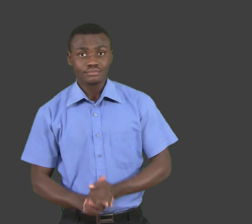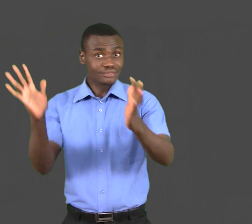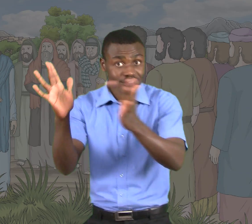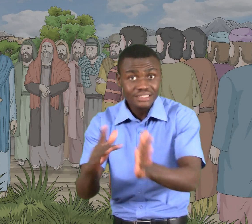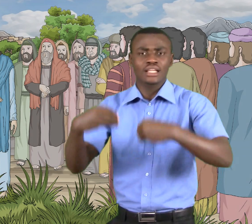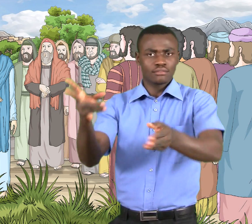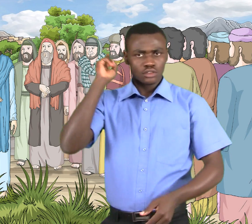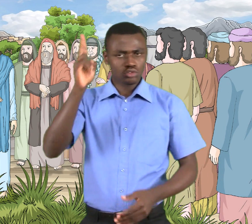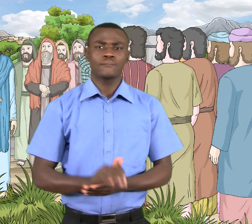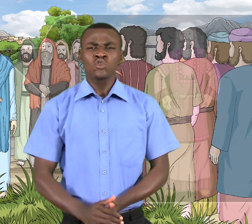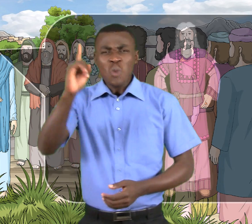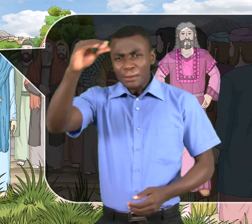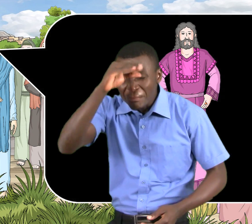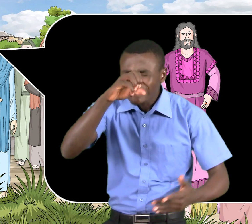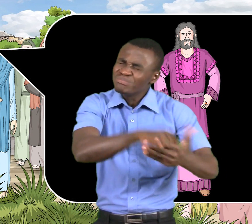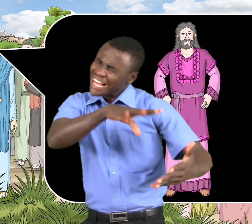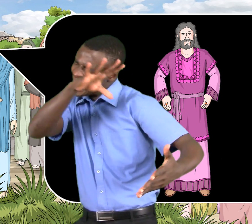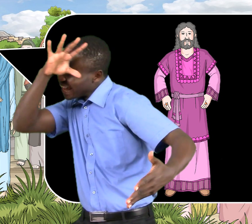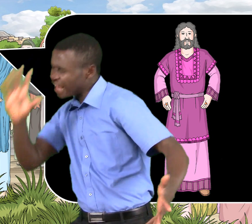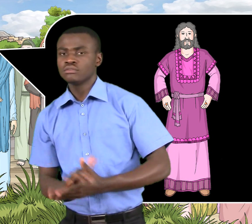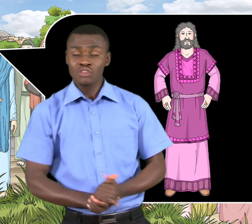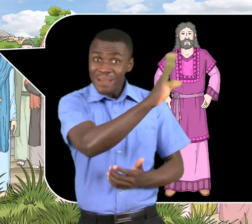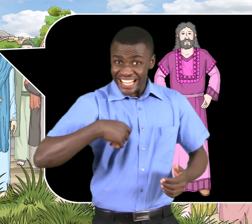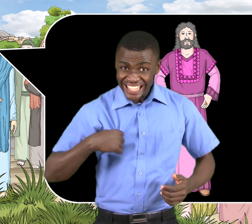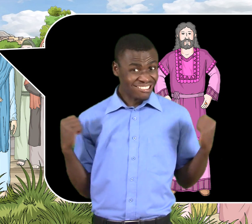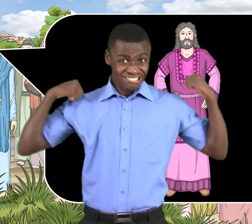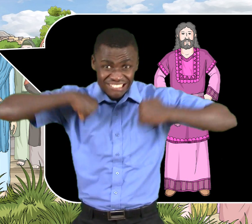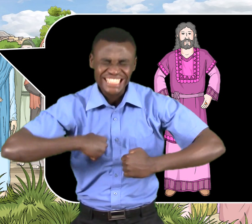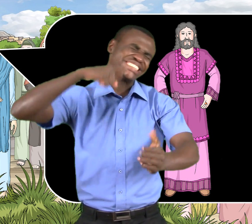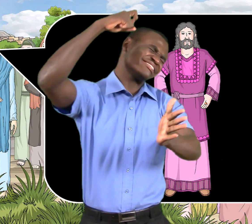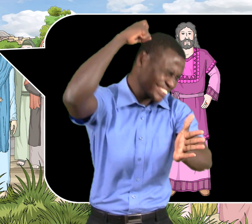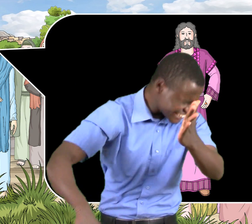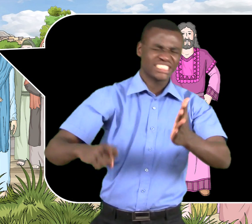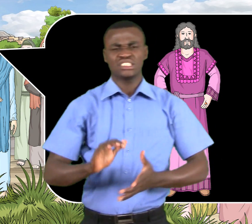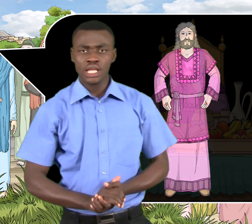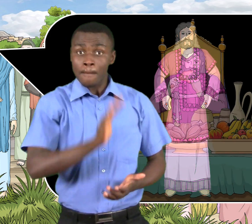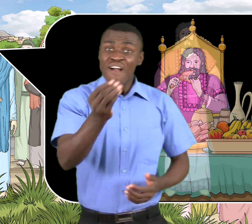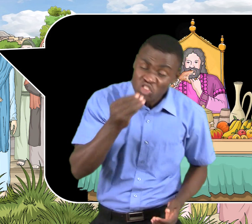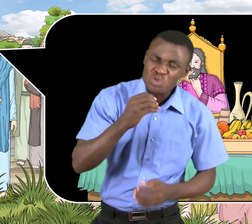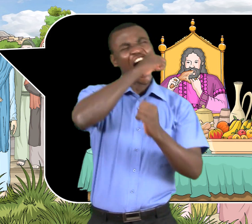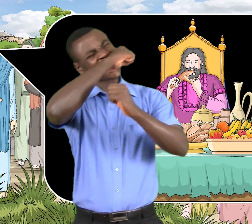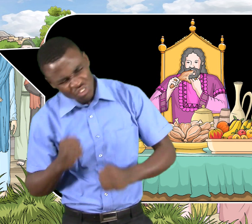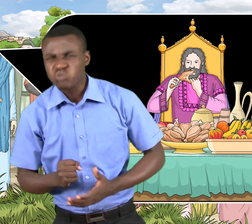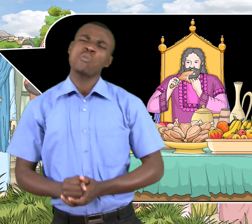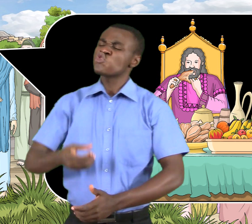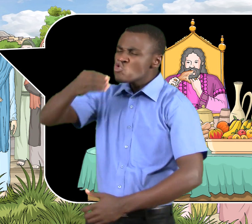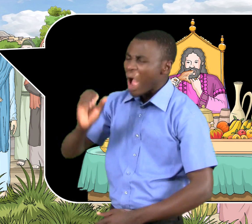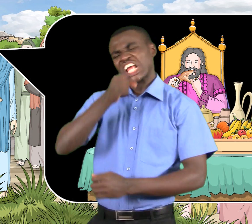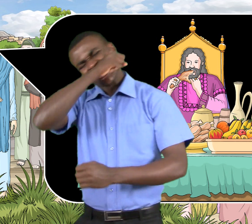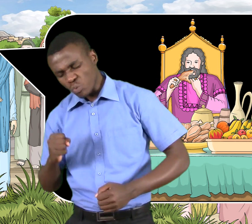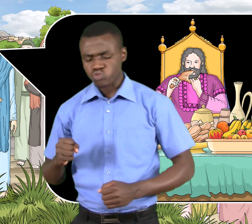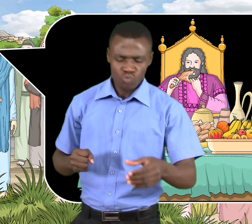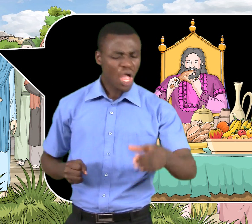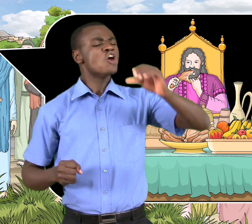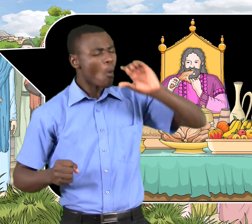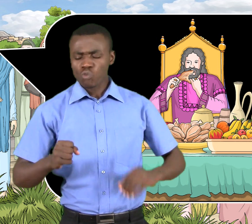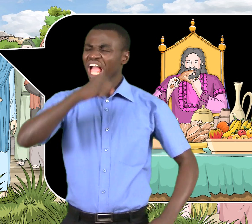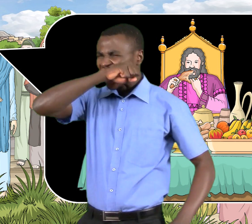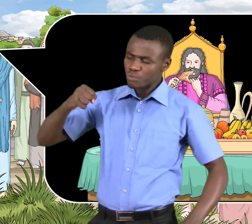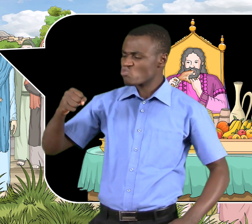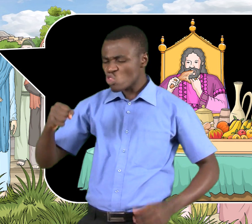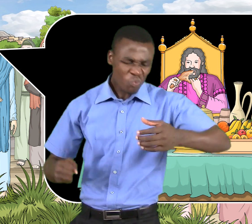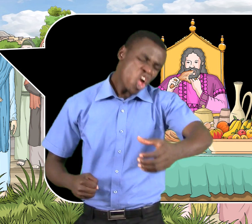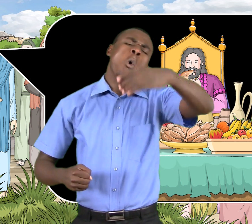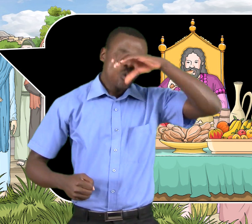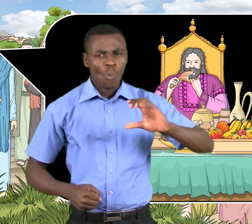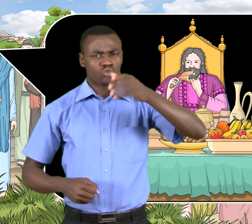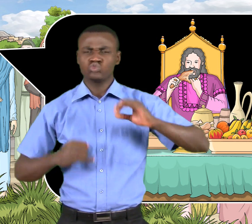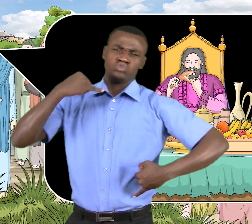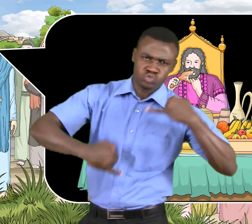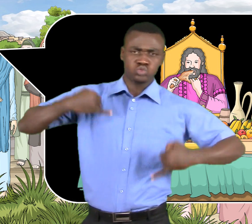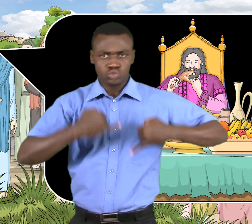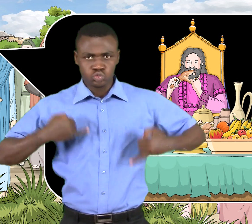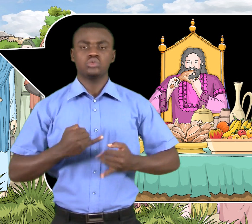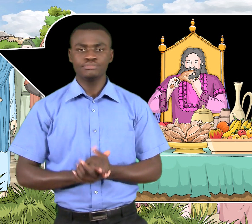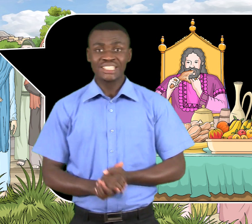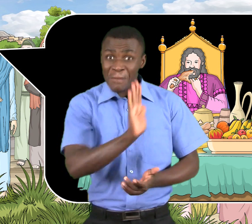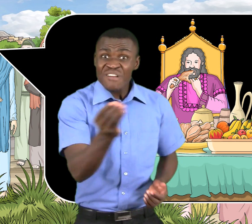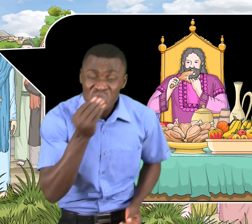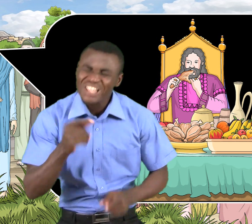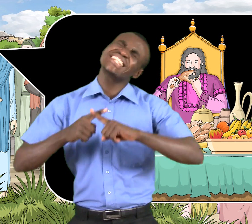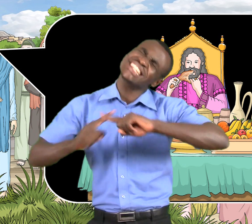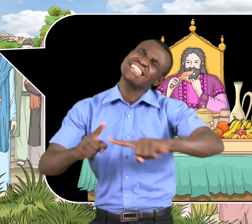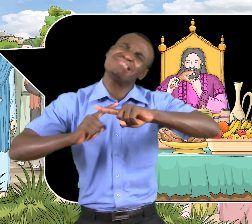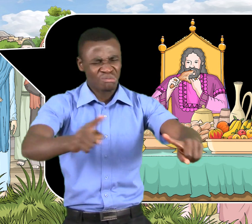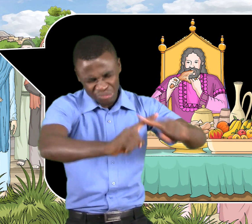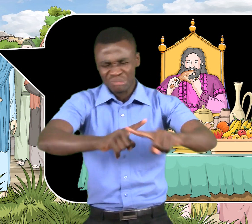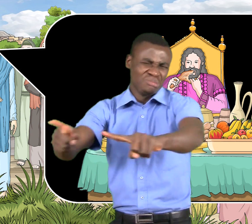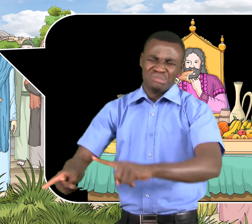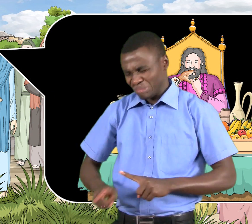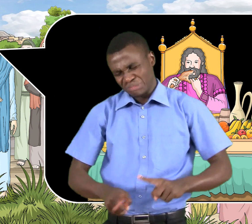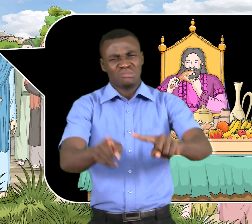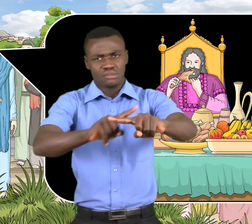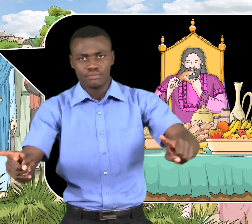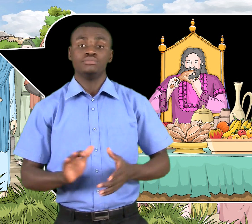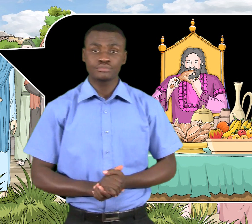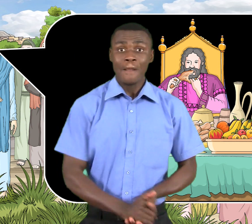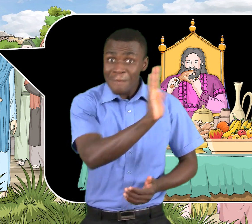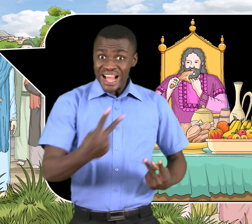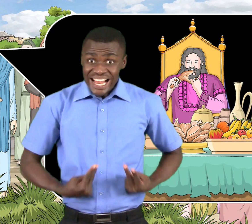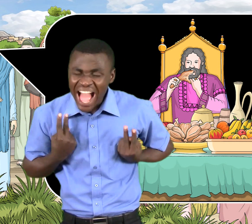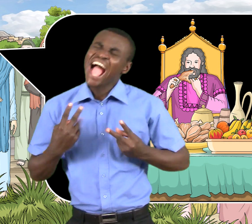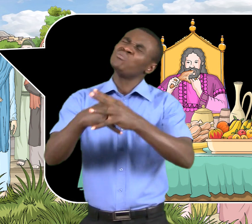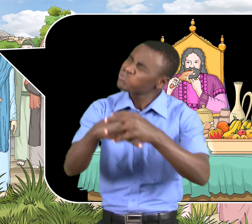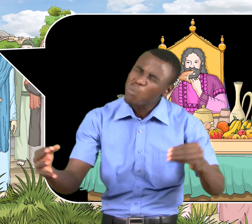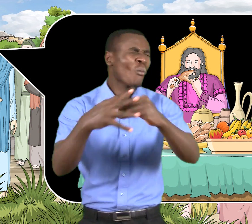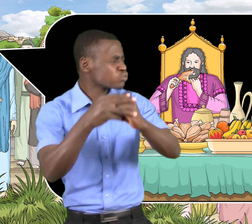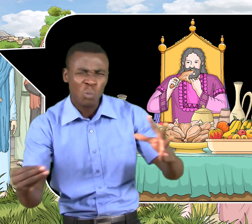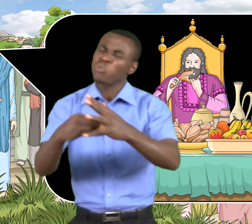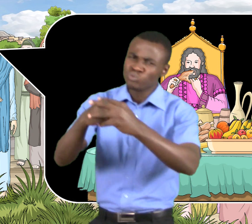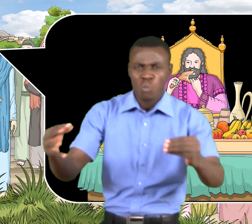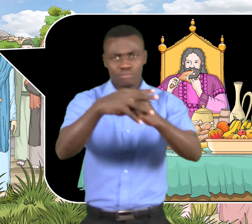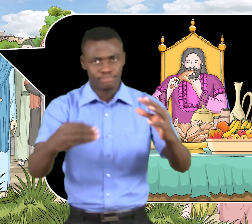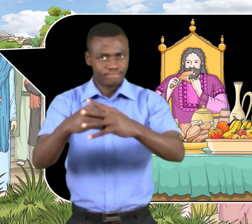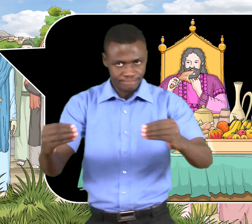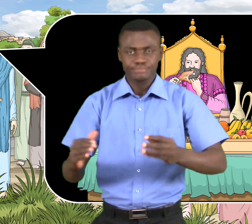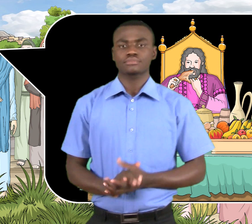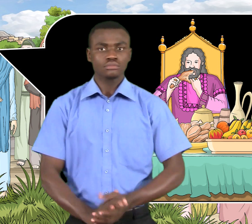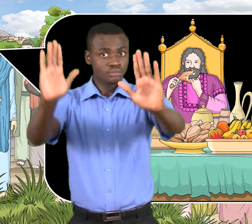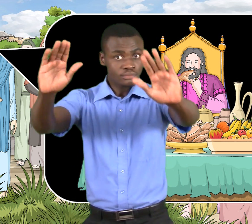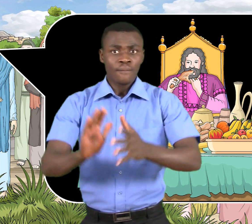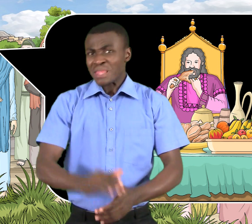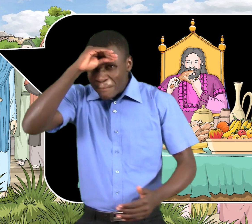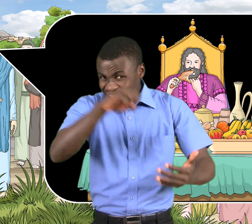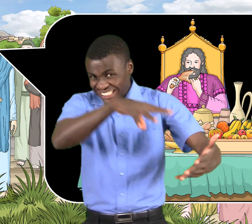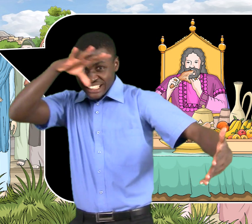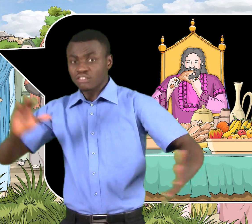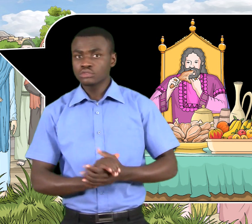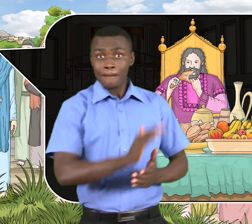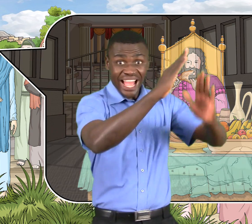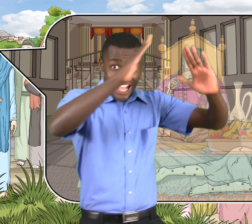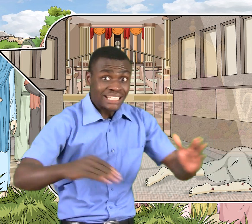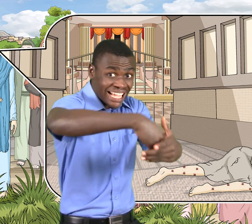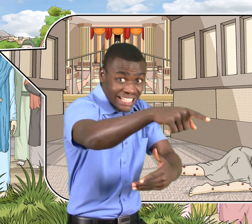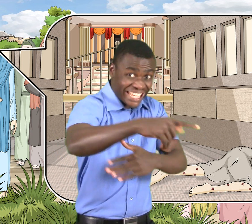Now there was a rich man dressed in purple and fine linen, who lived each day in joyous splendor.